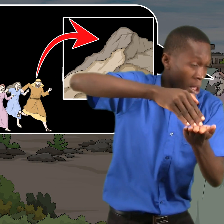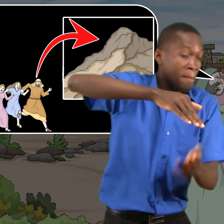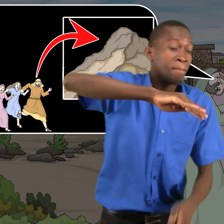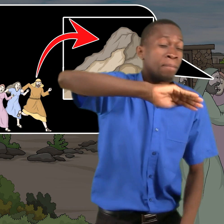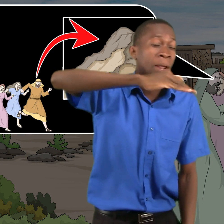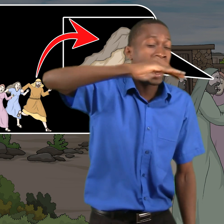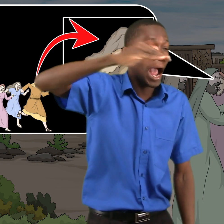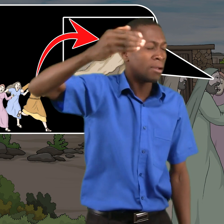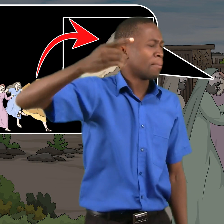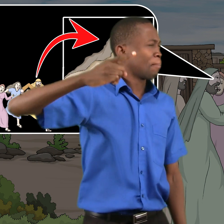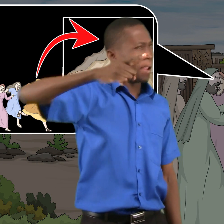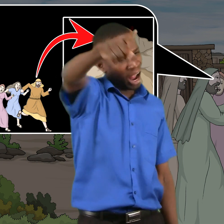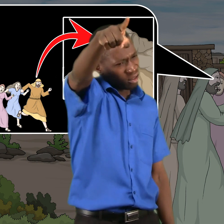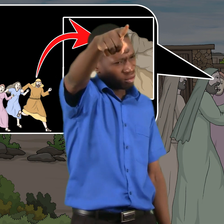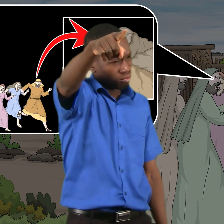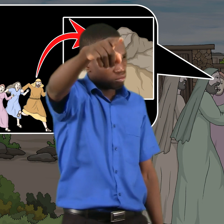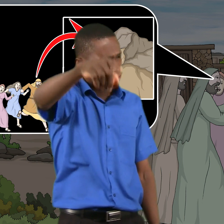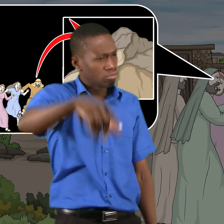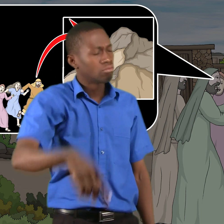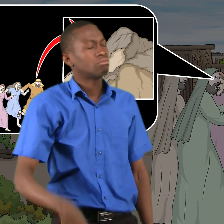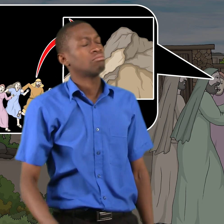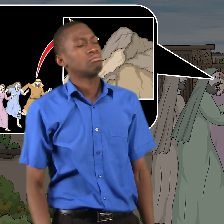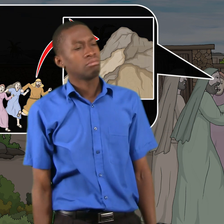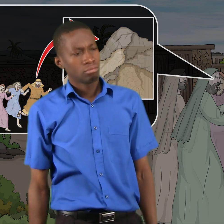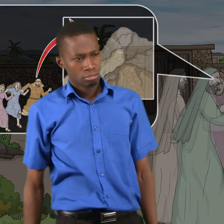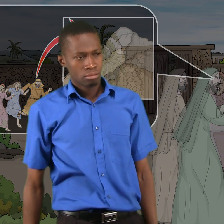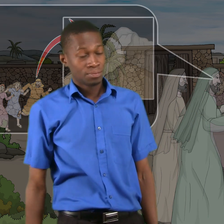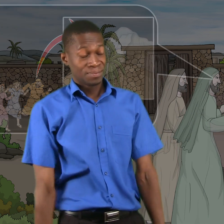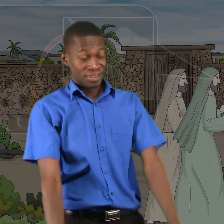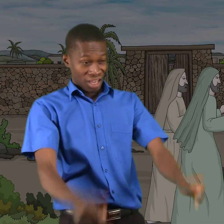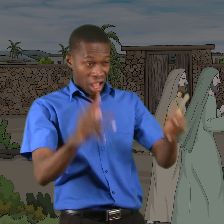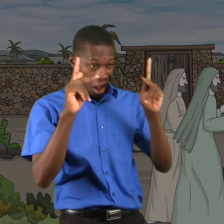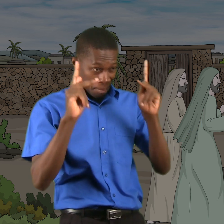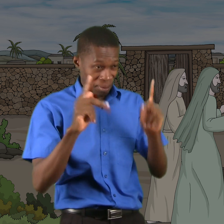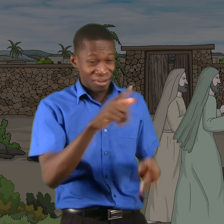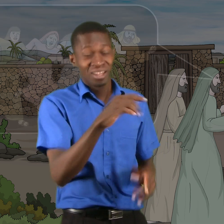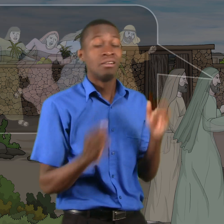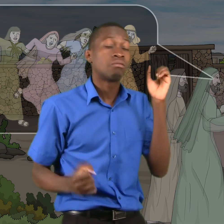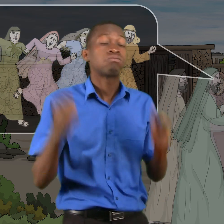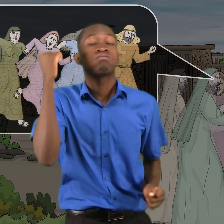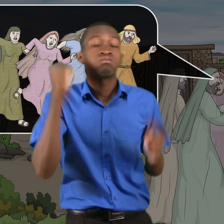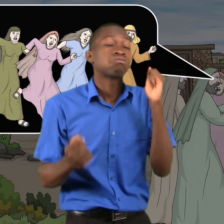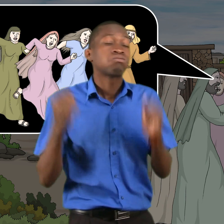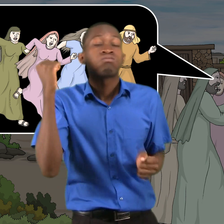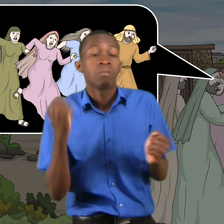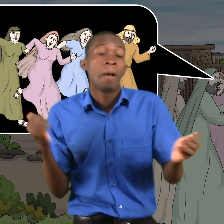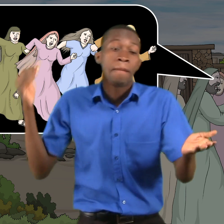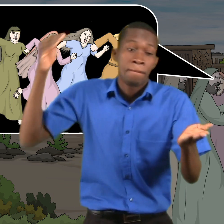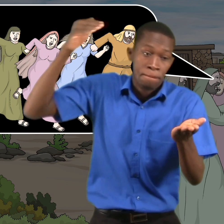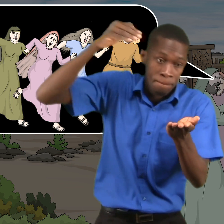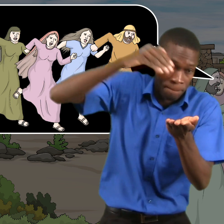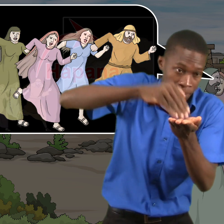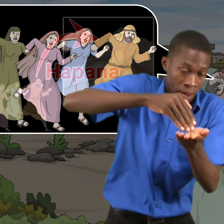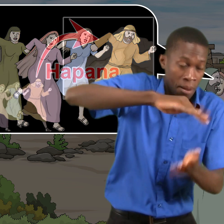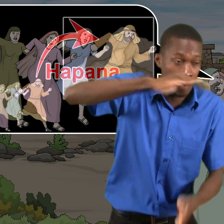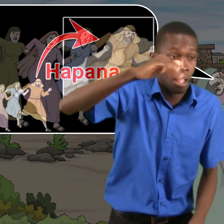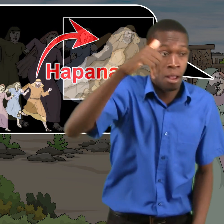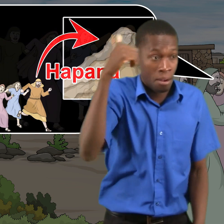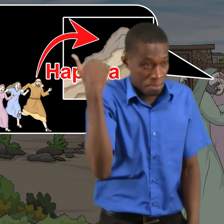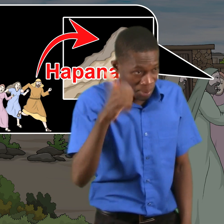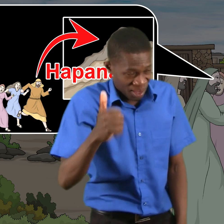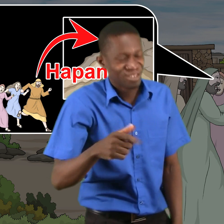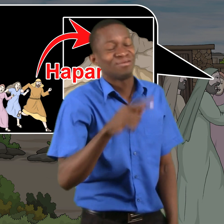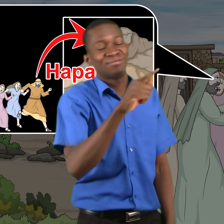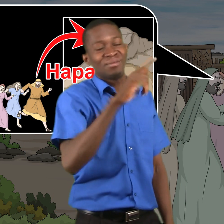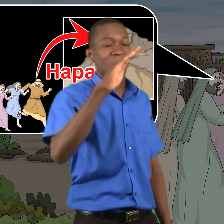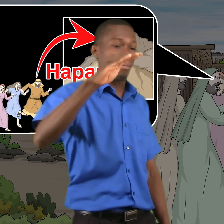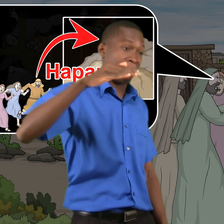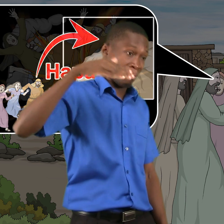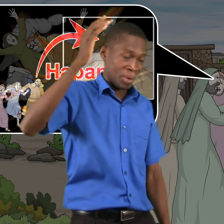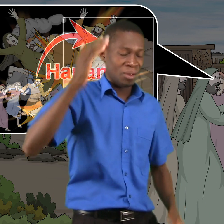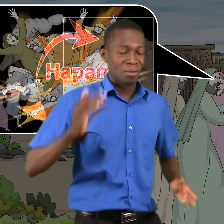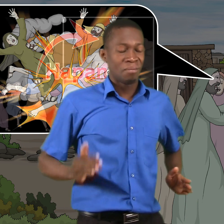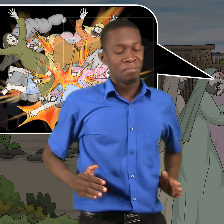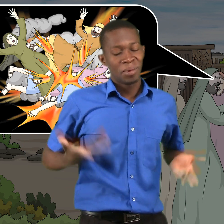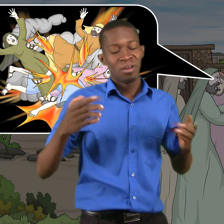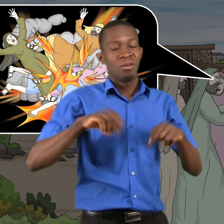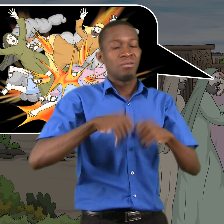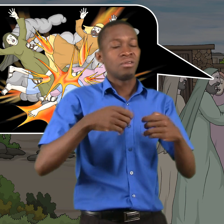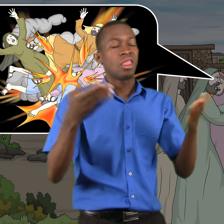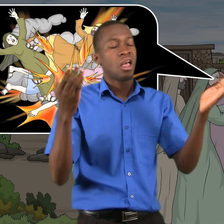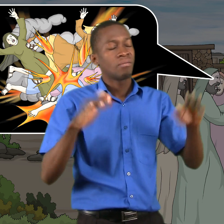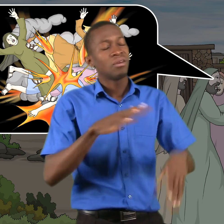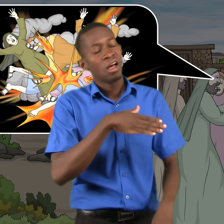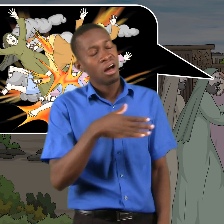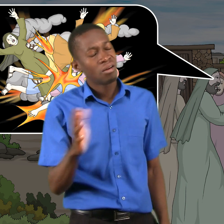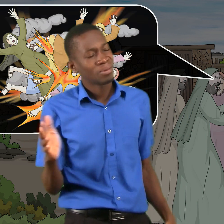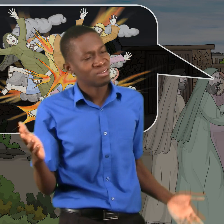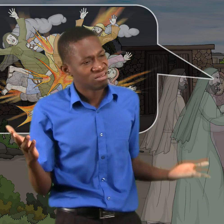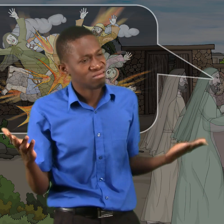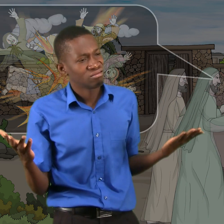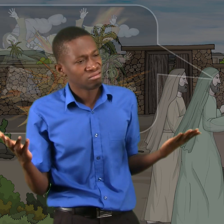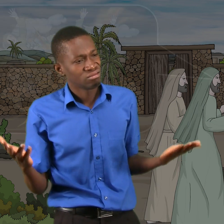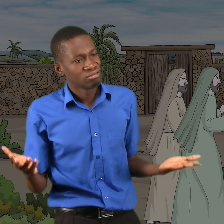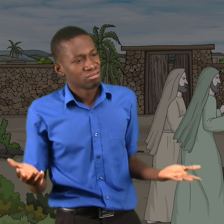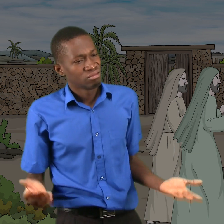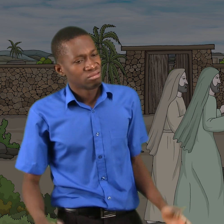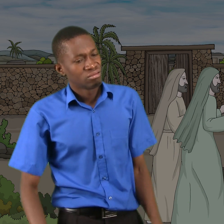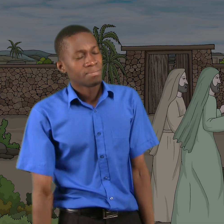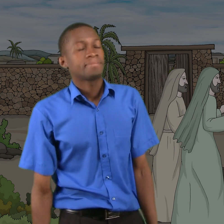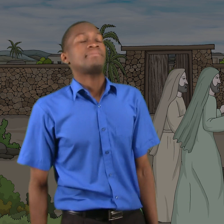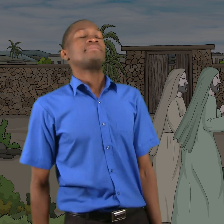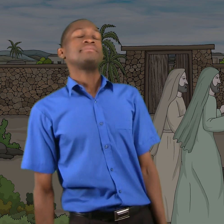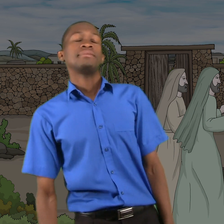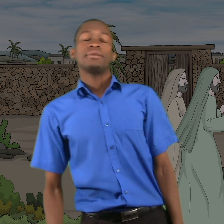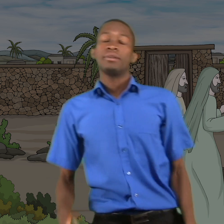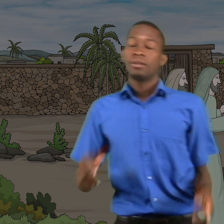But Lot replied, “No, my lords, please!